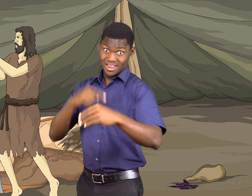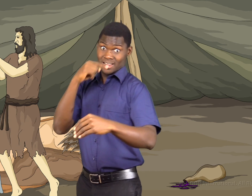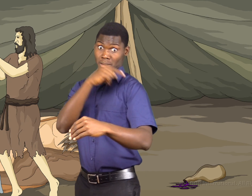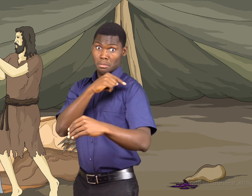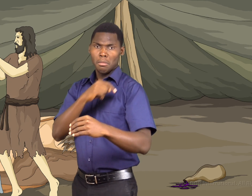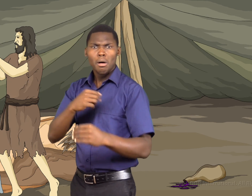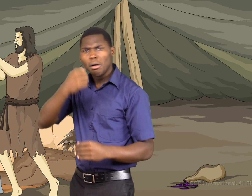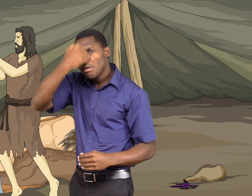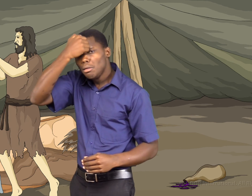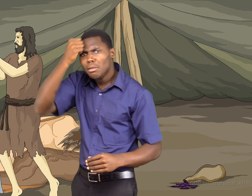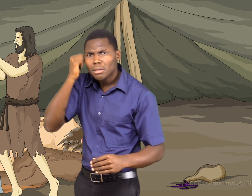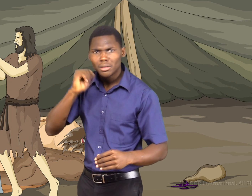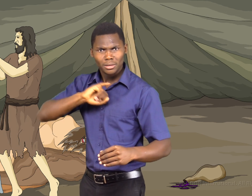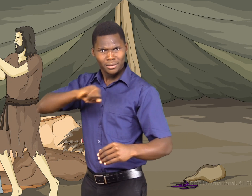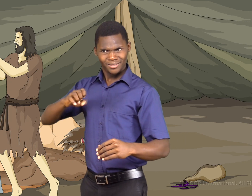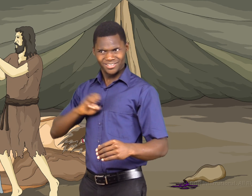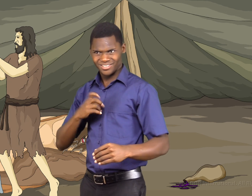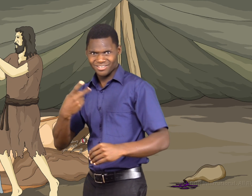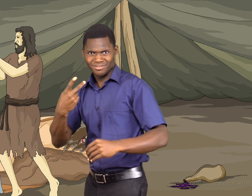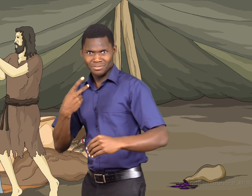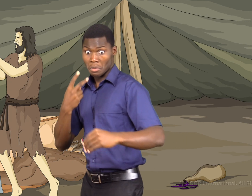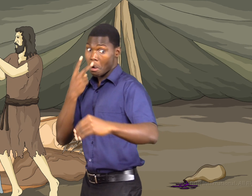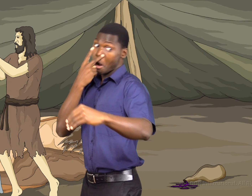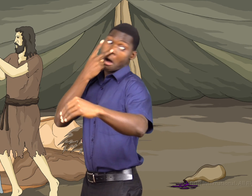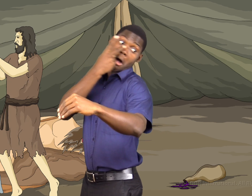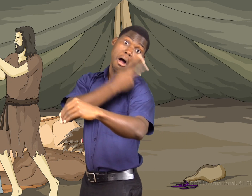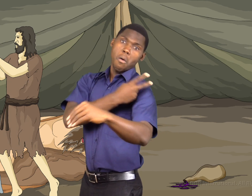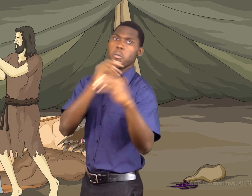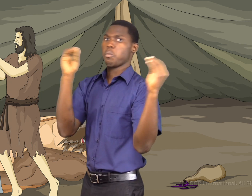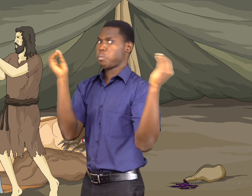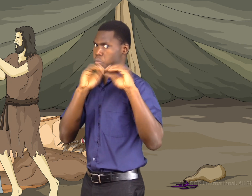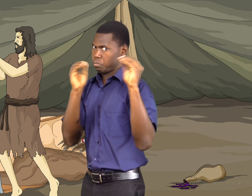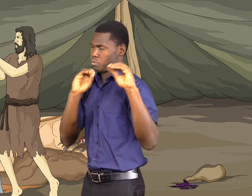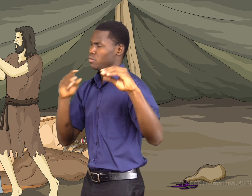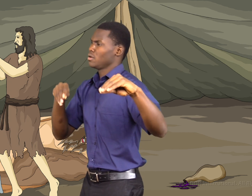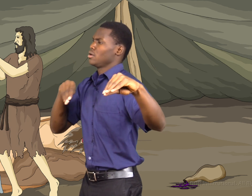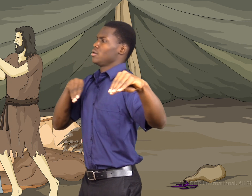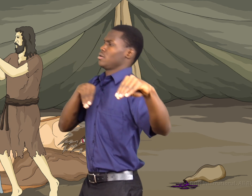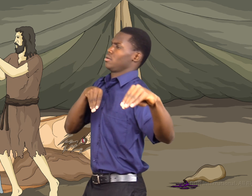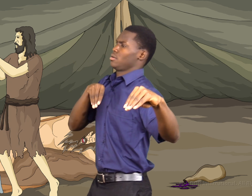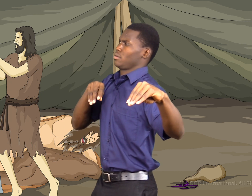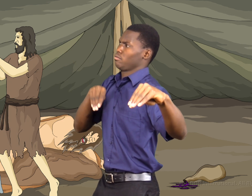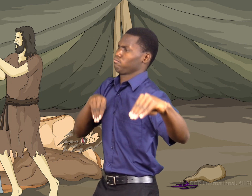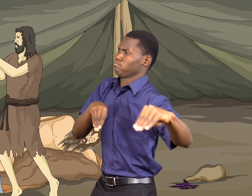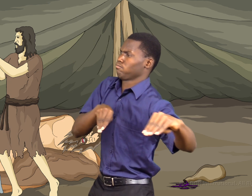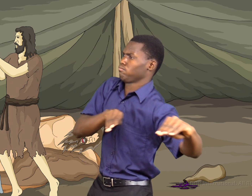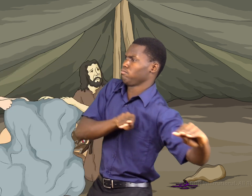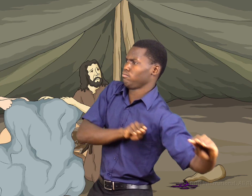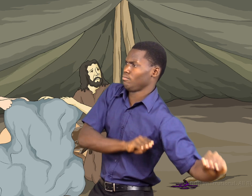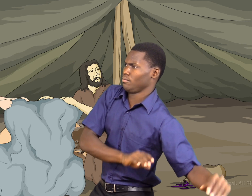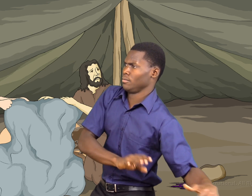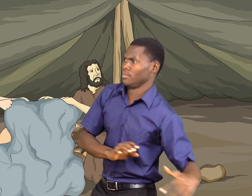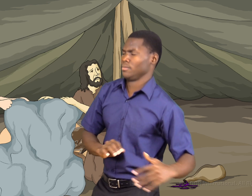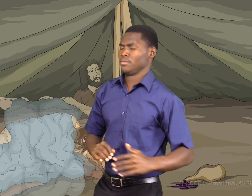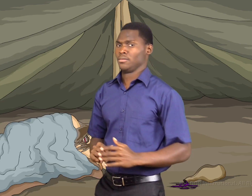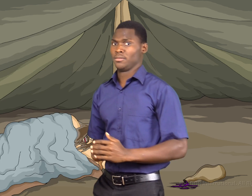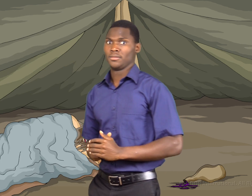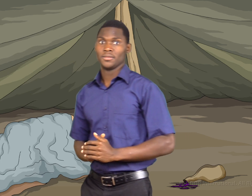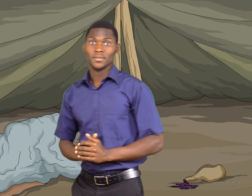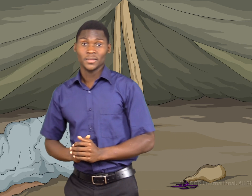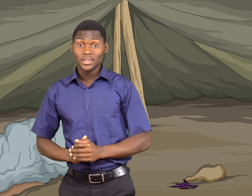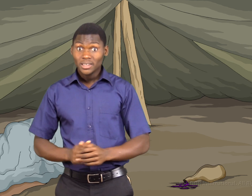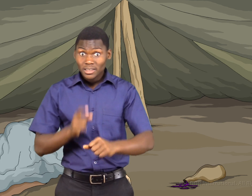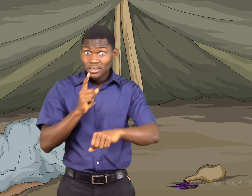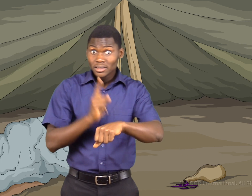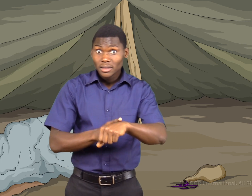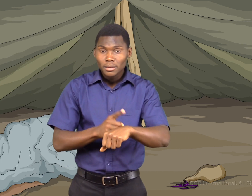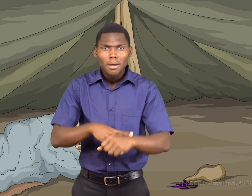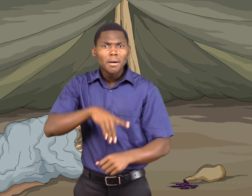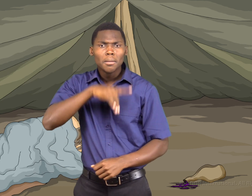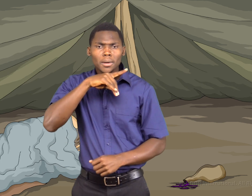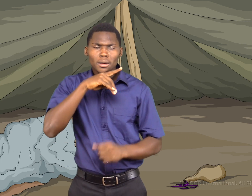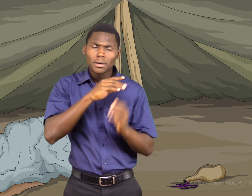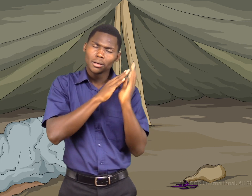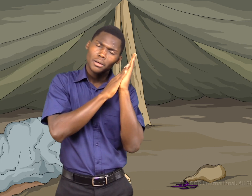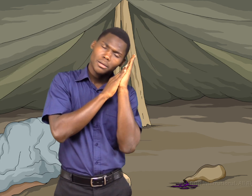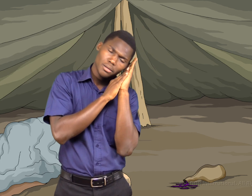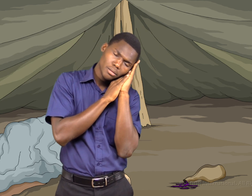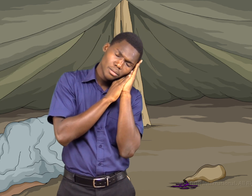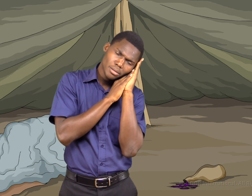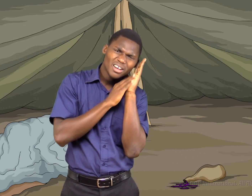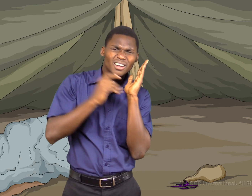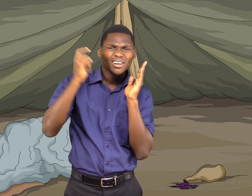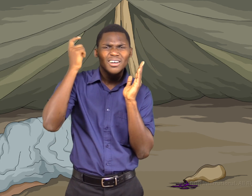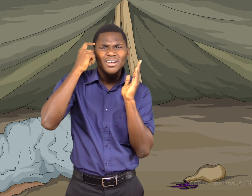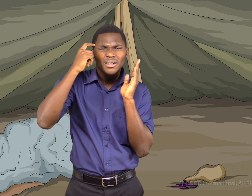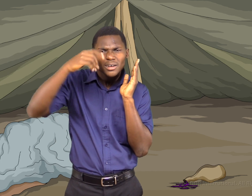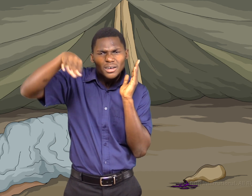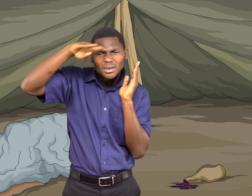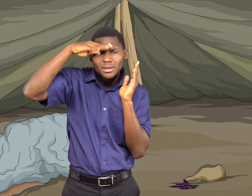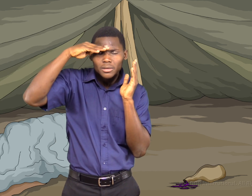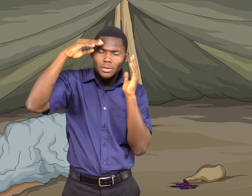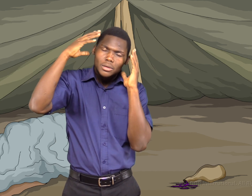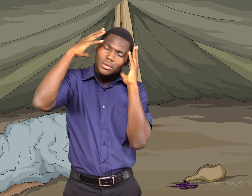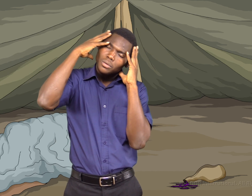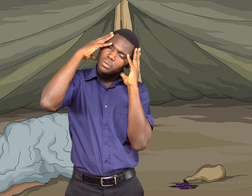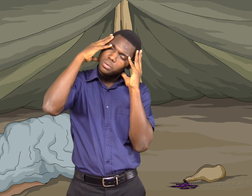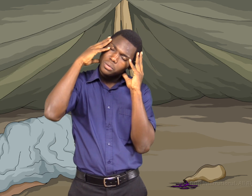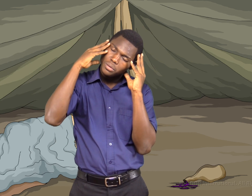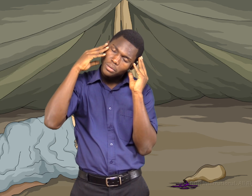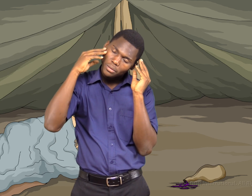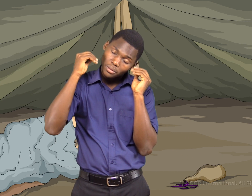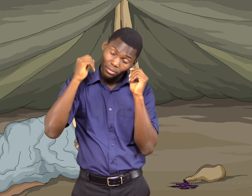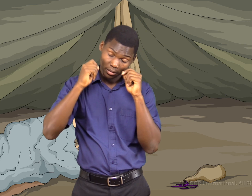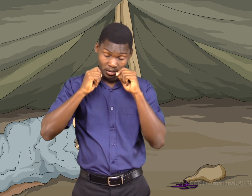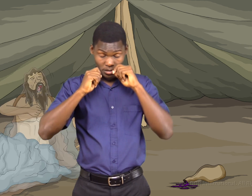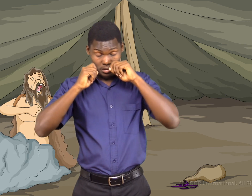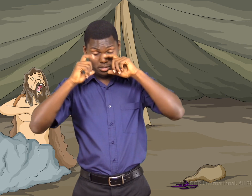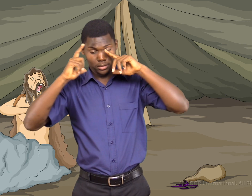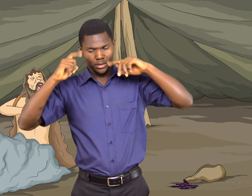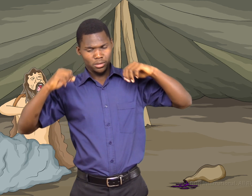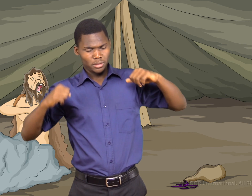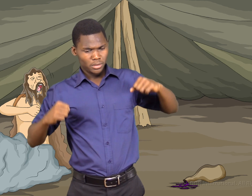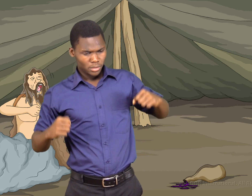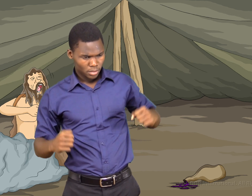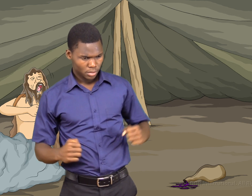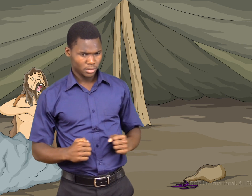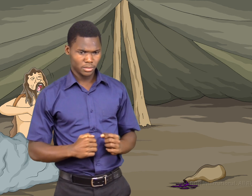Their faces were turned away so that they did not see their father’s nakedness.